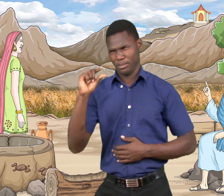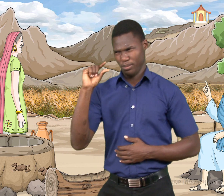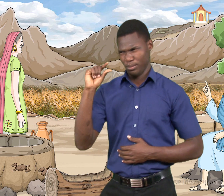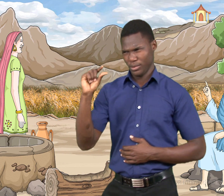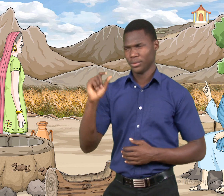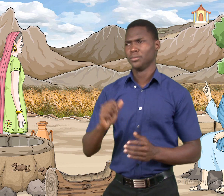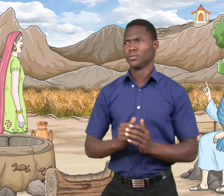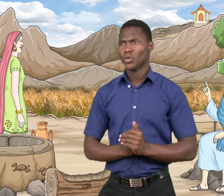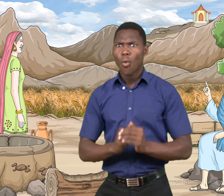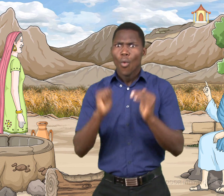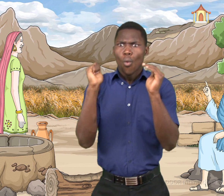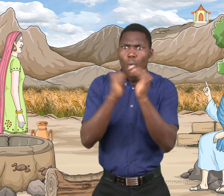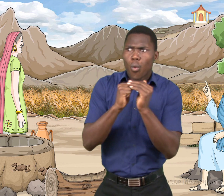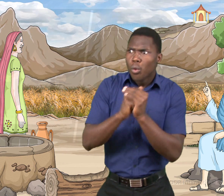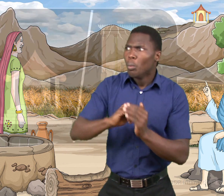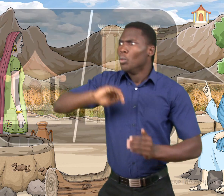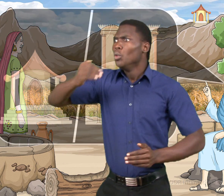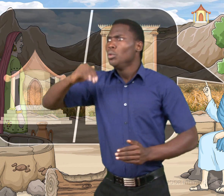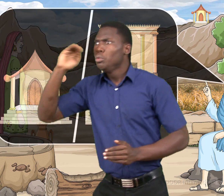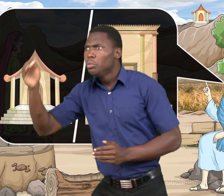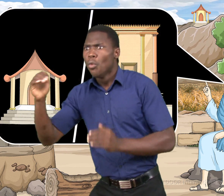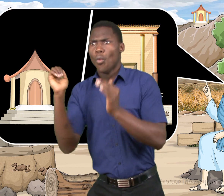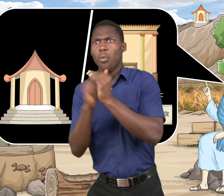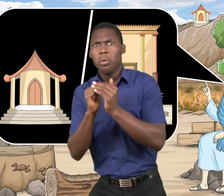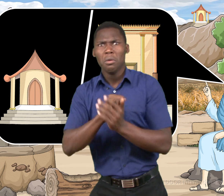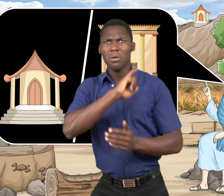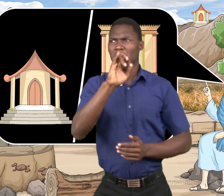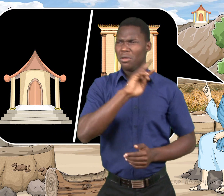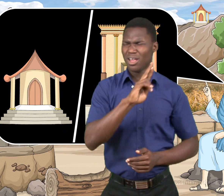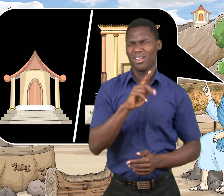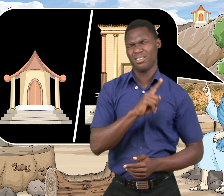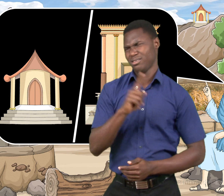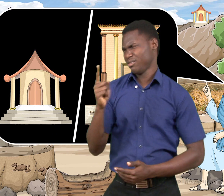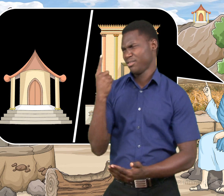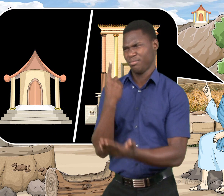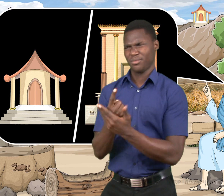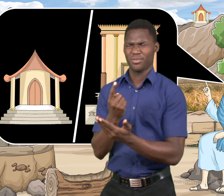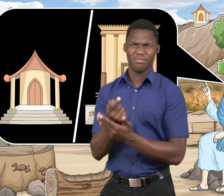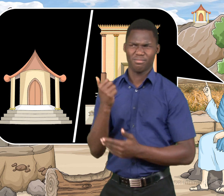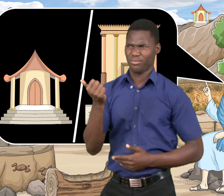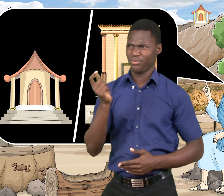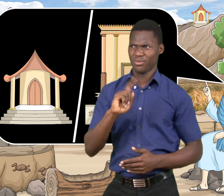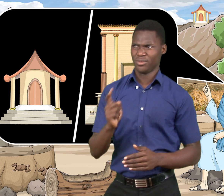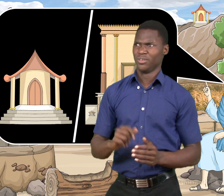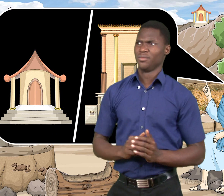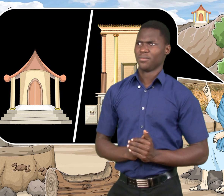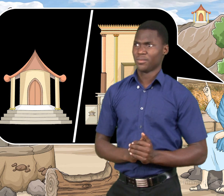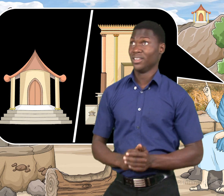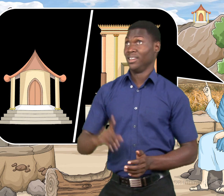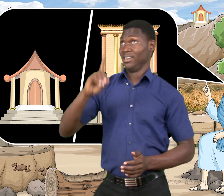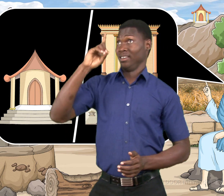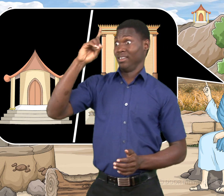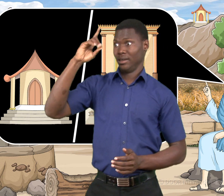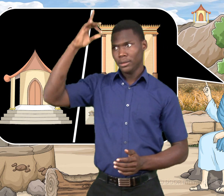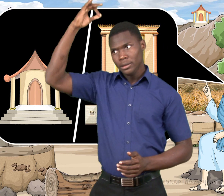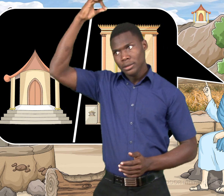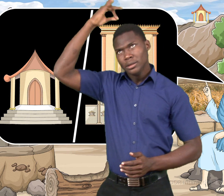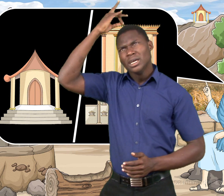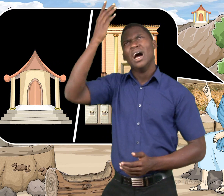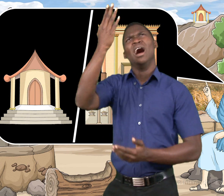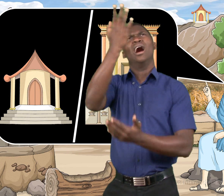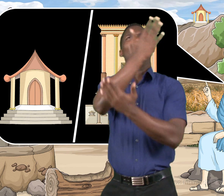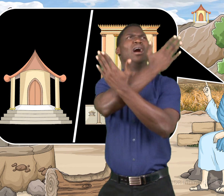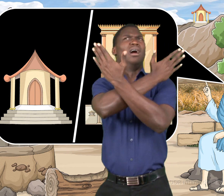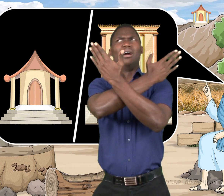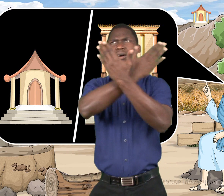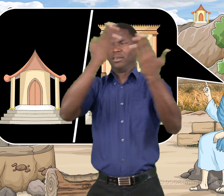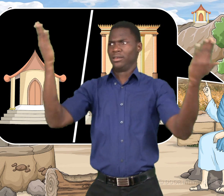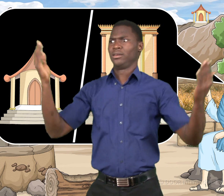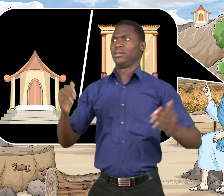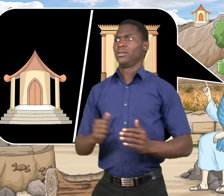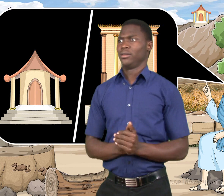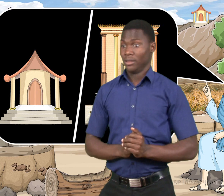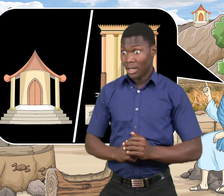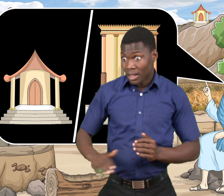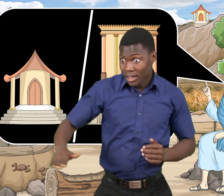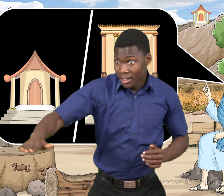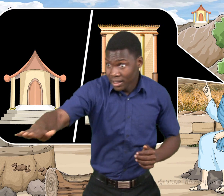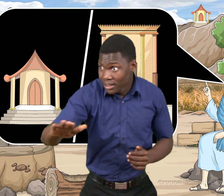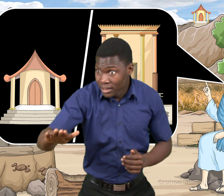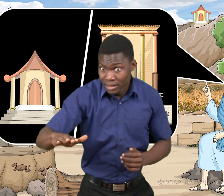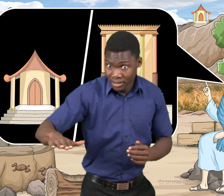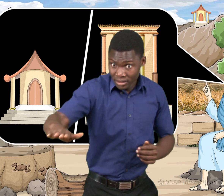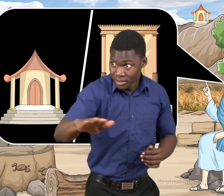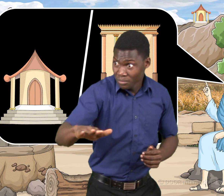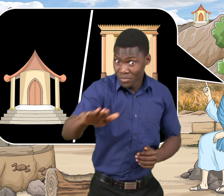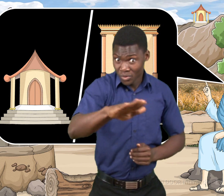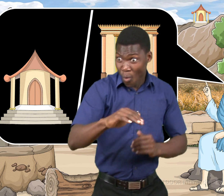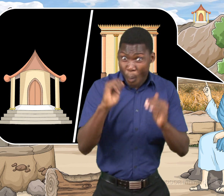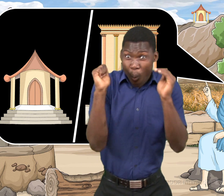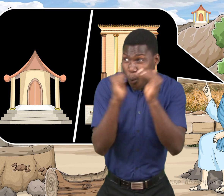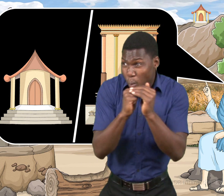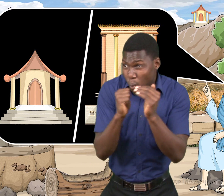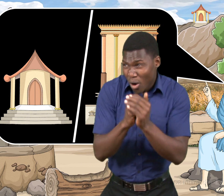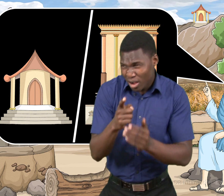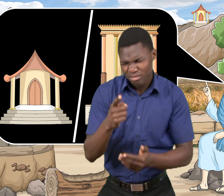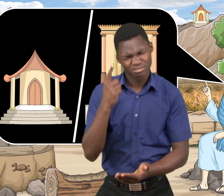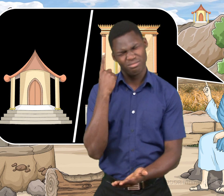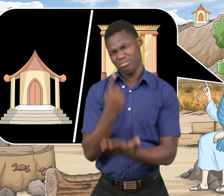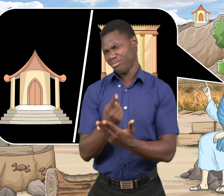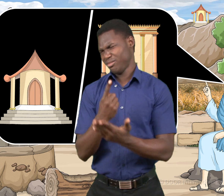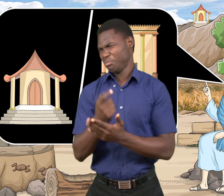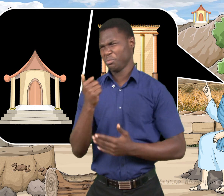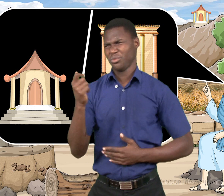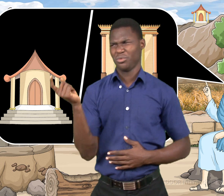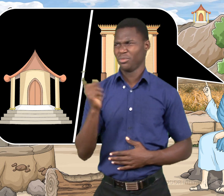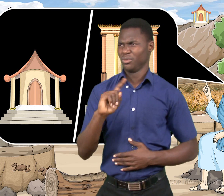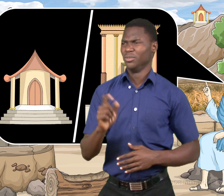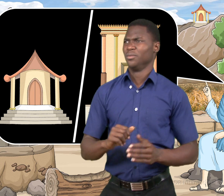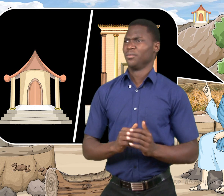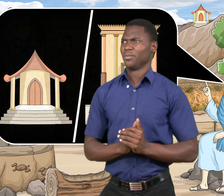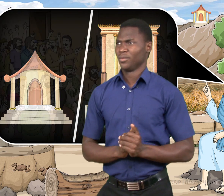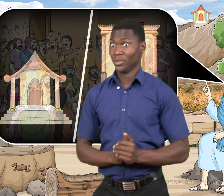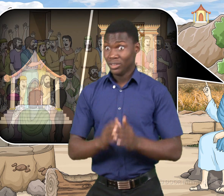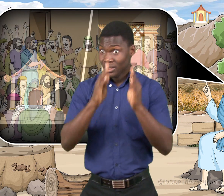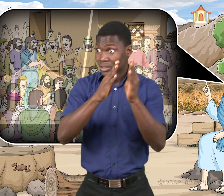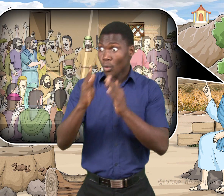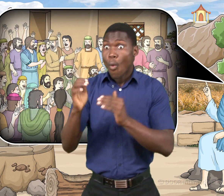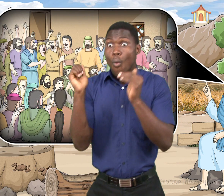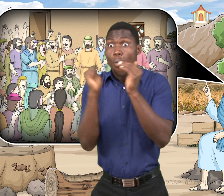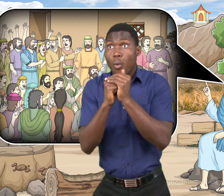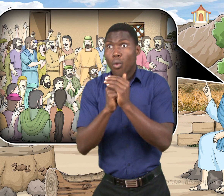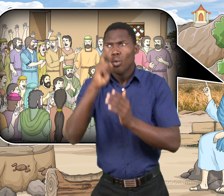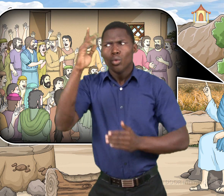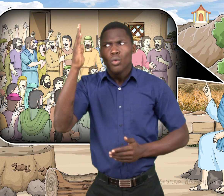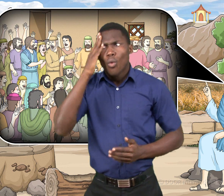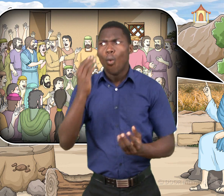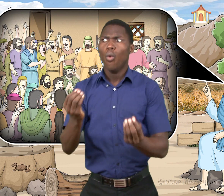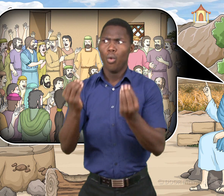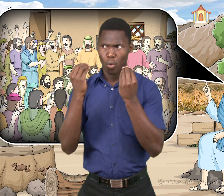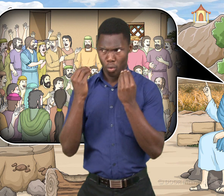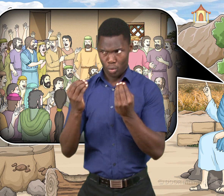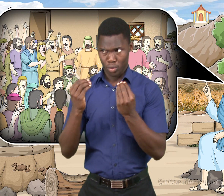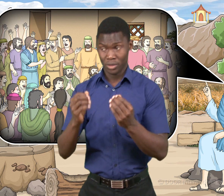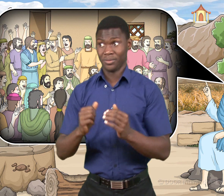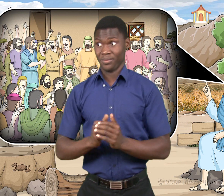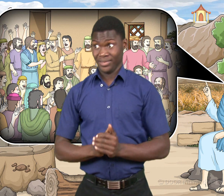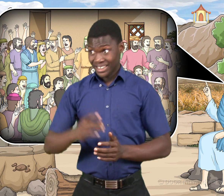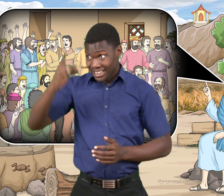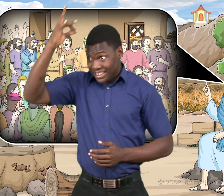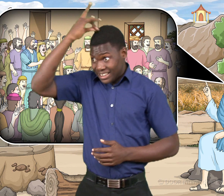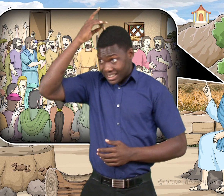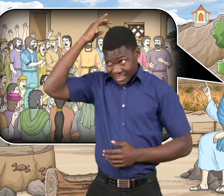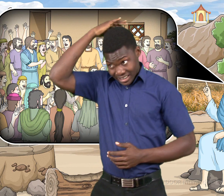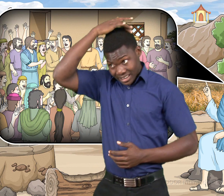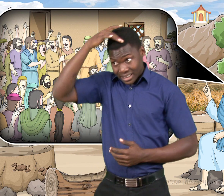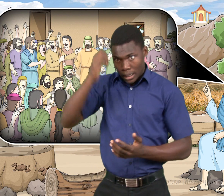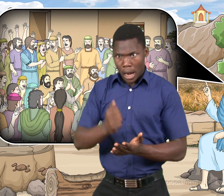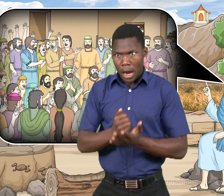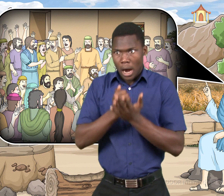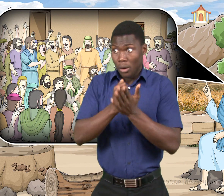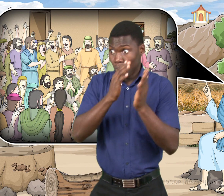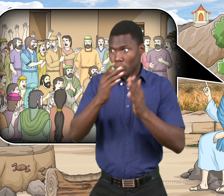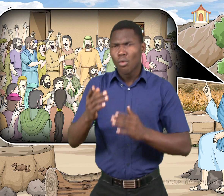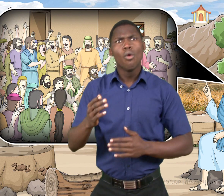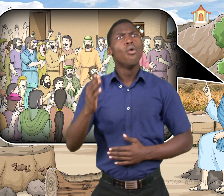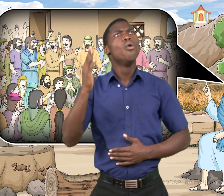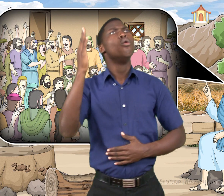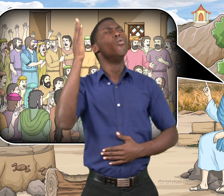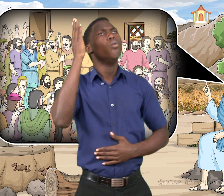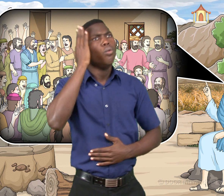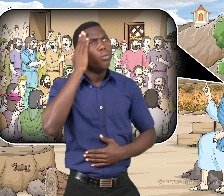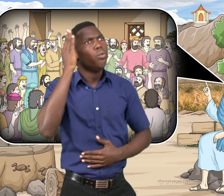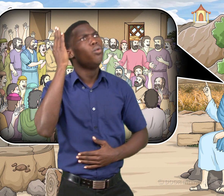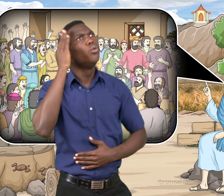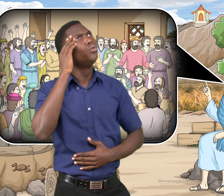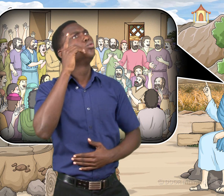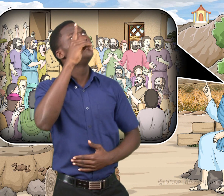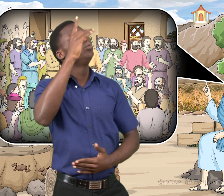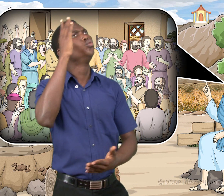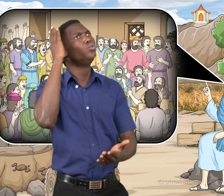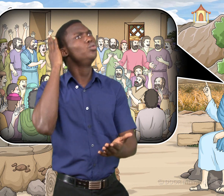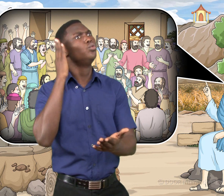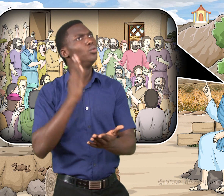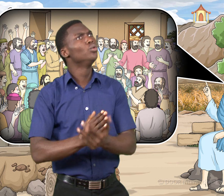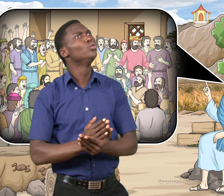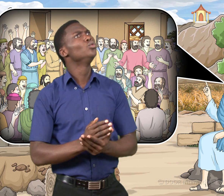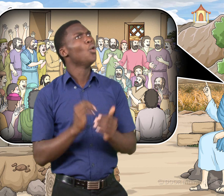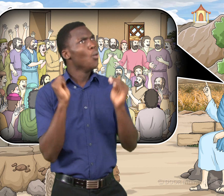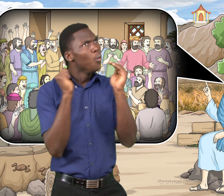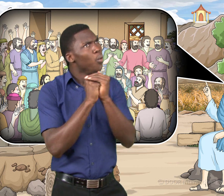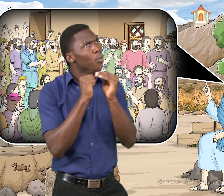“Believe Me, woman,” Jesus replied, “a time is coming when you will worship the Father neither on this mountain nor in Jerusalem. You worship what you do not know;